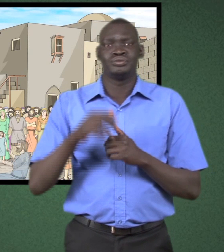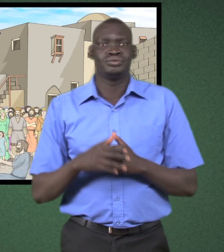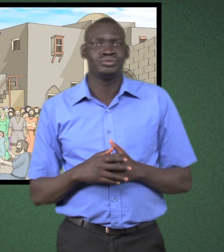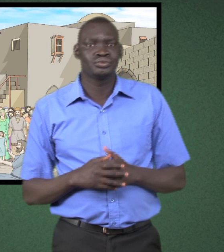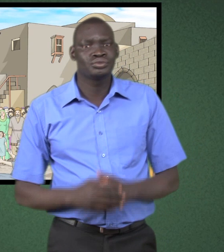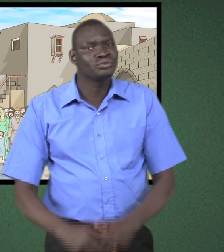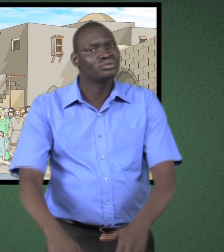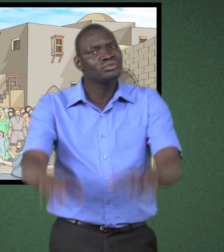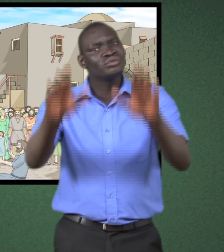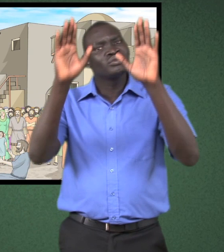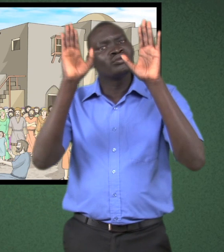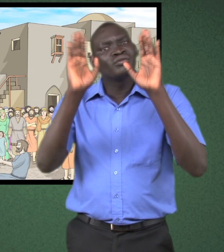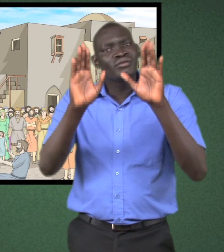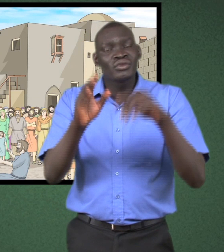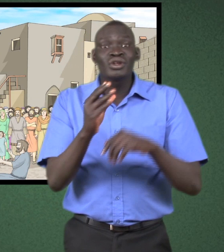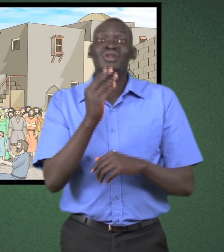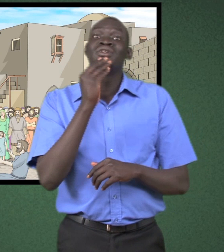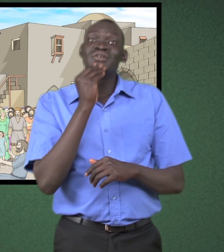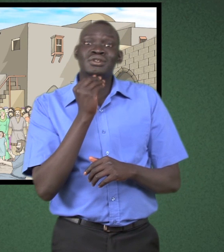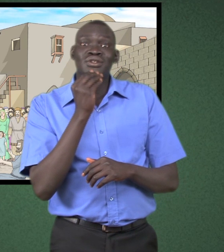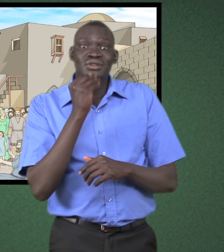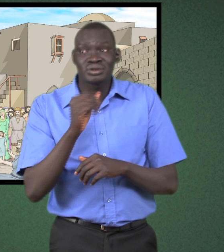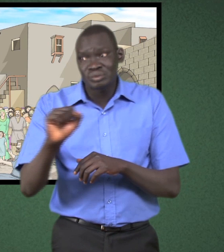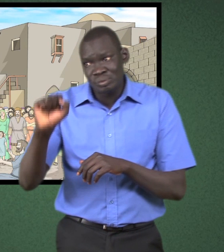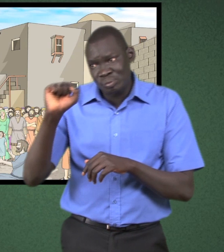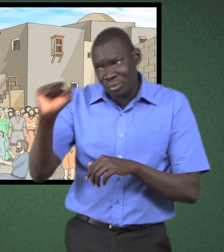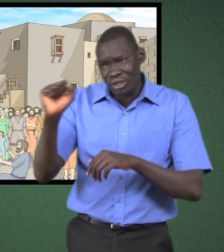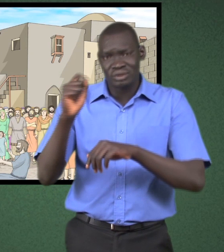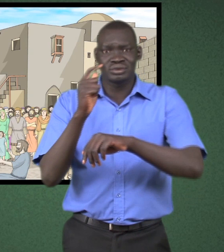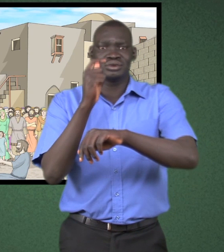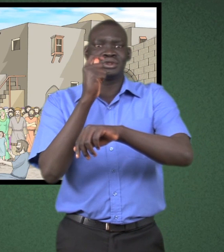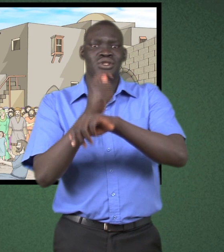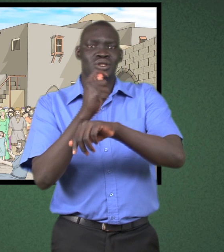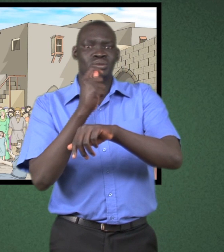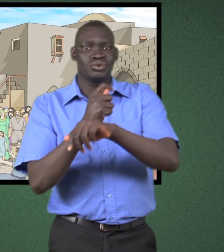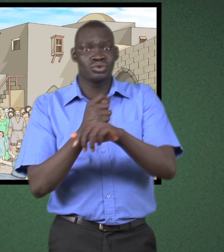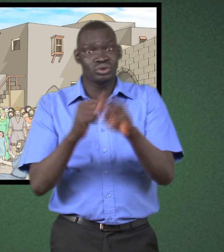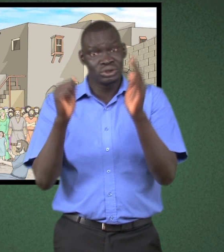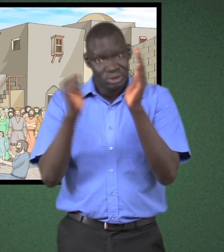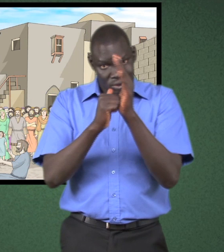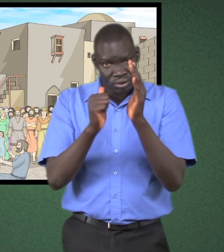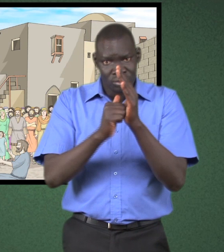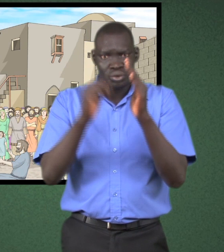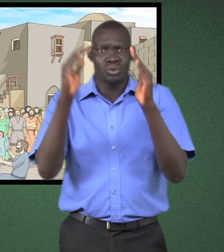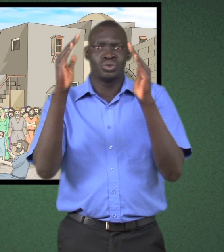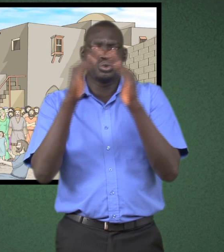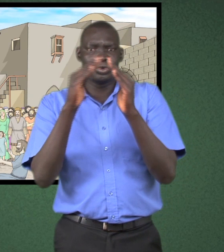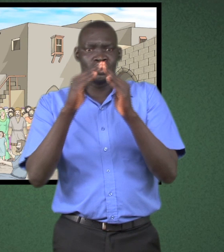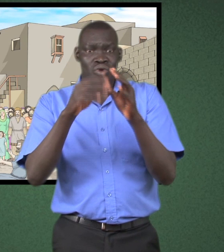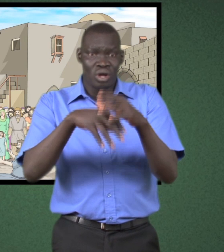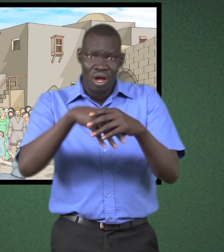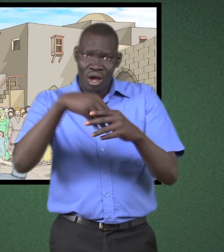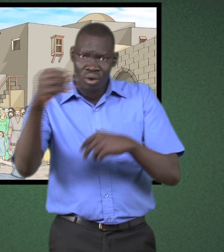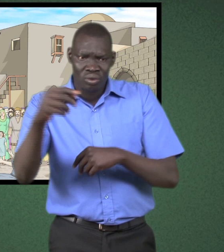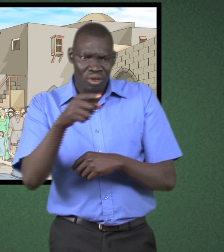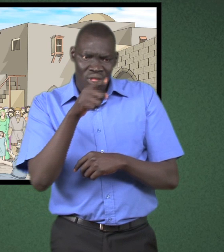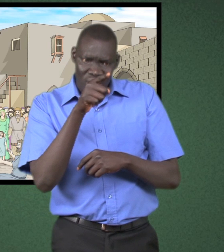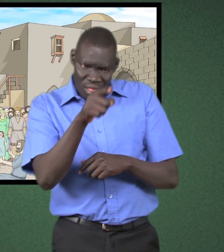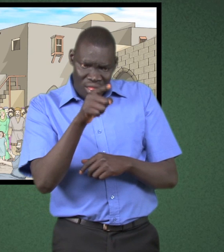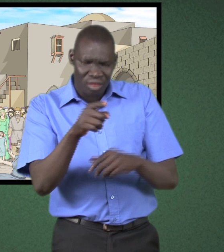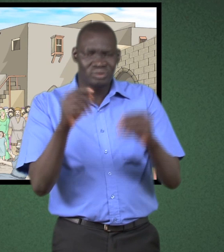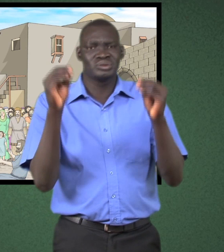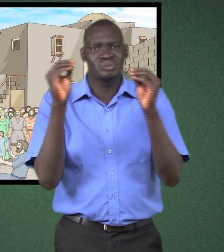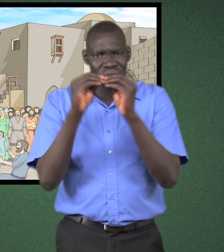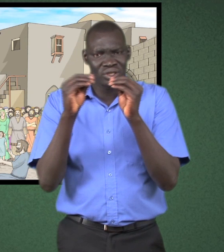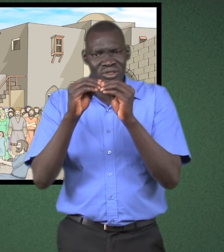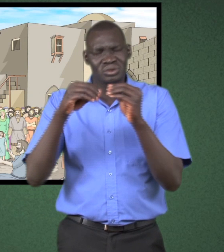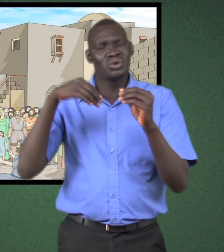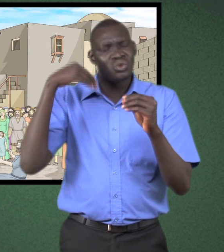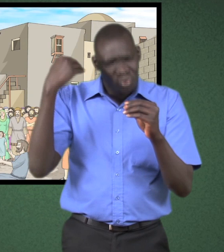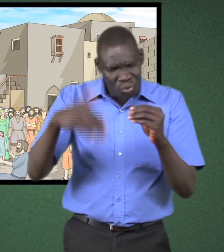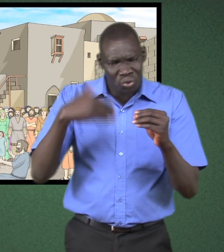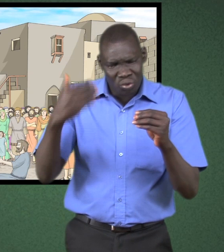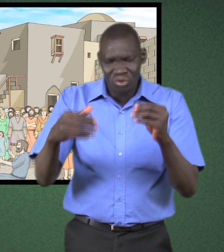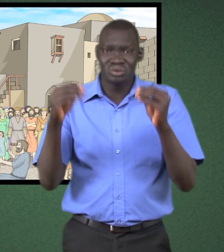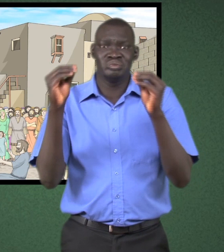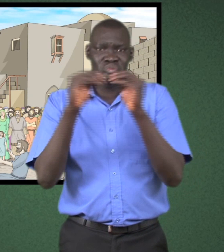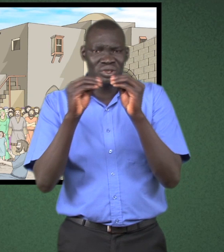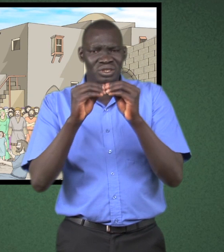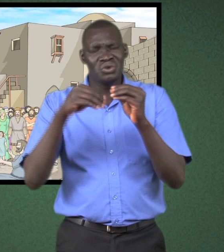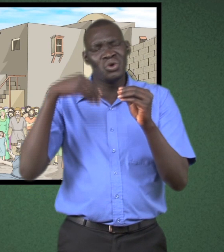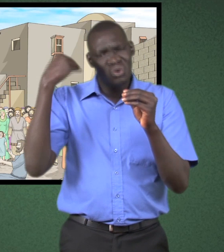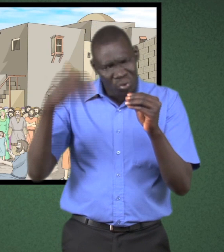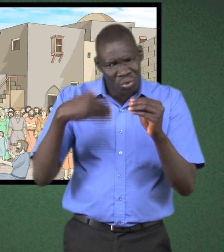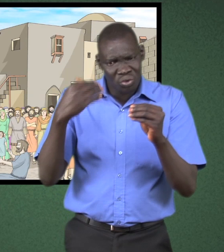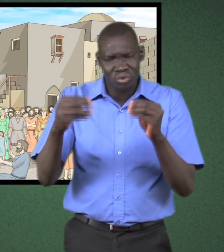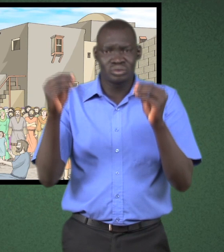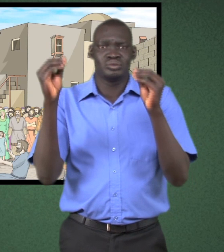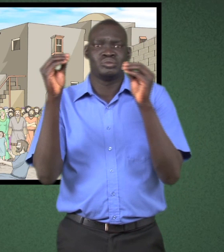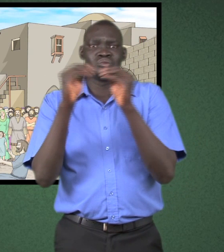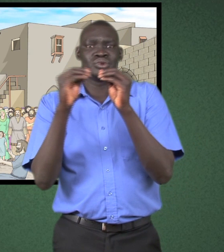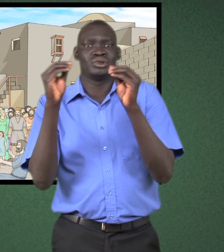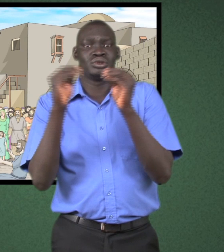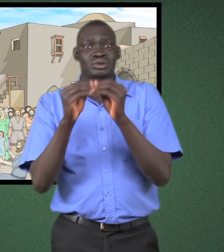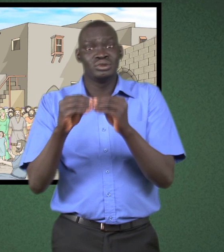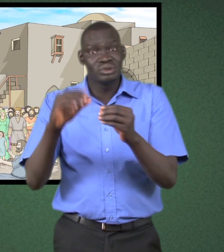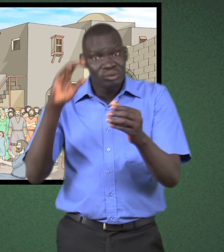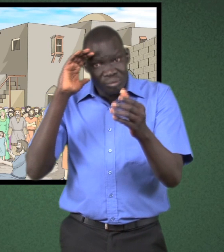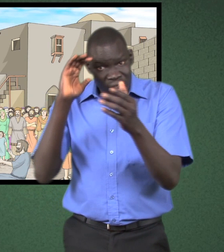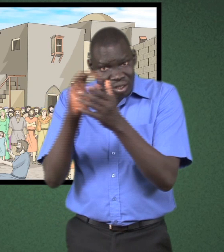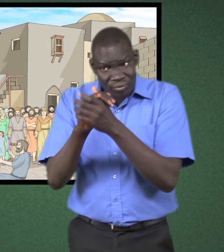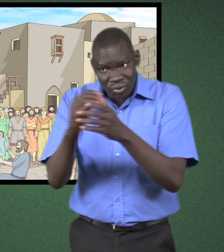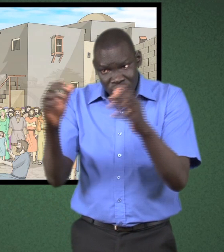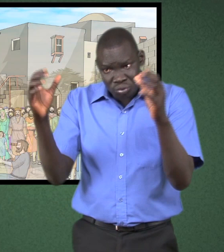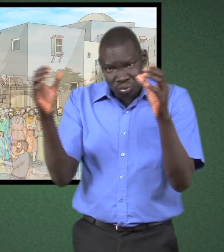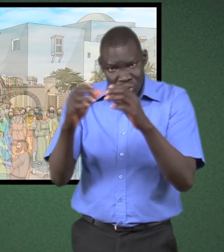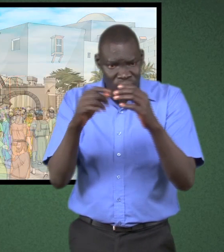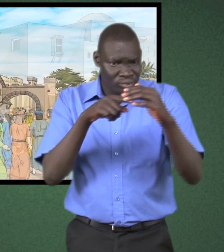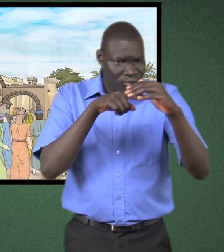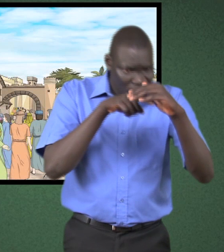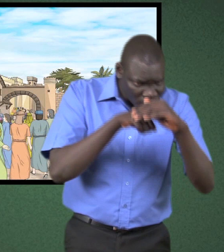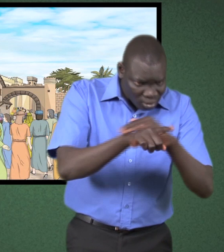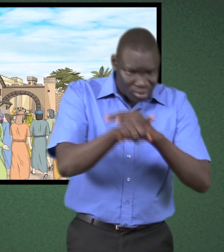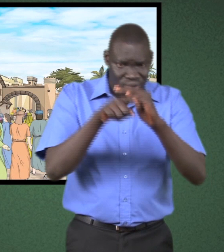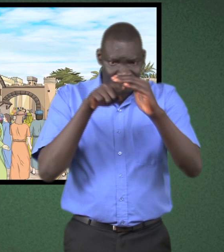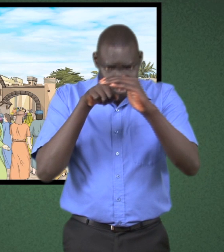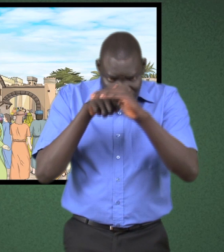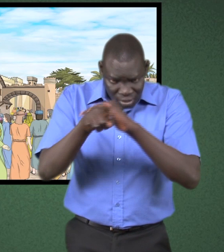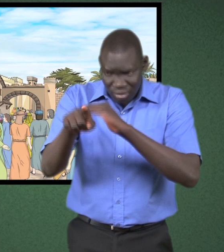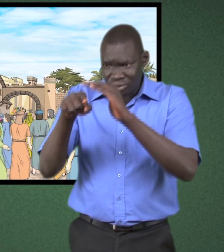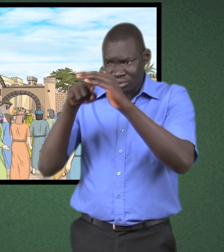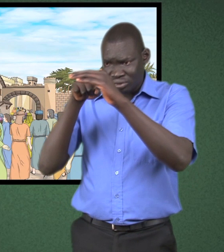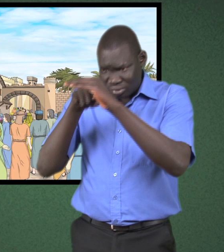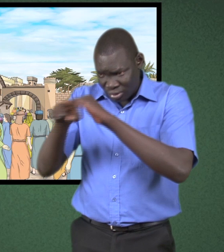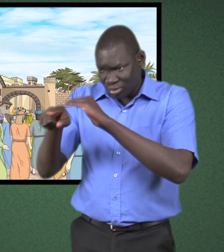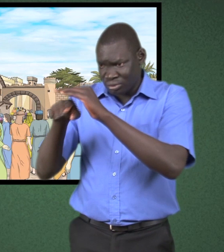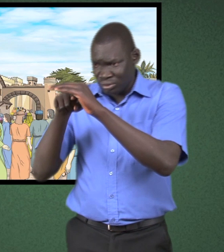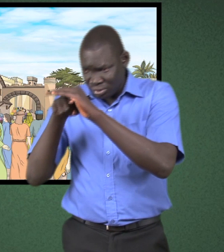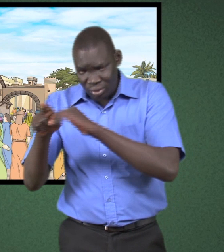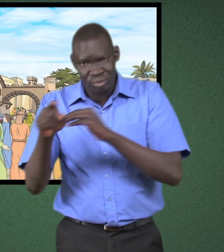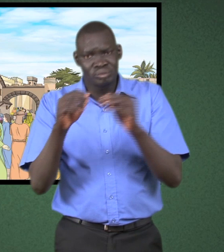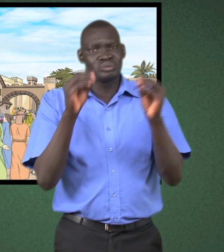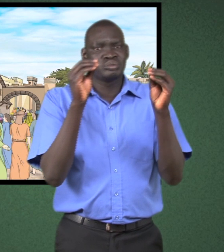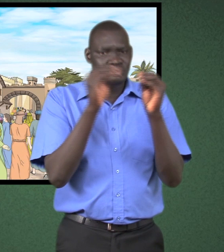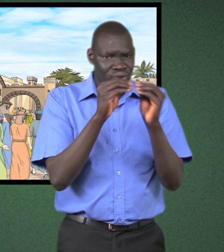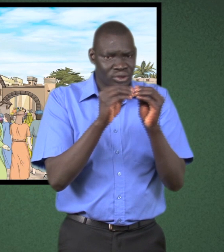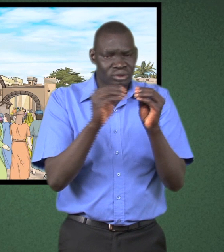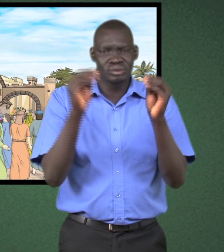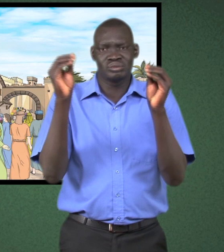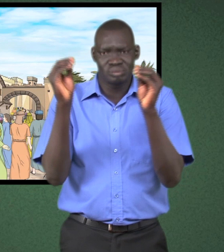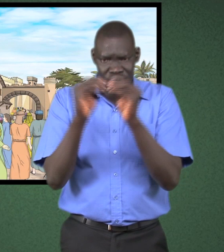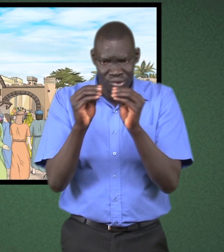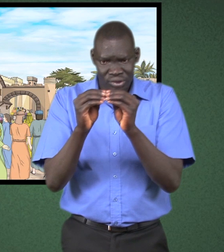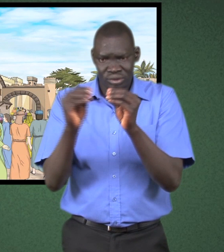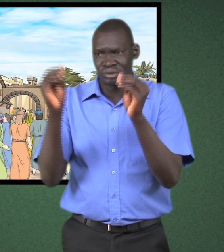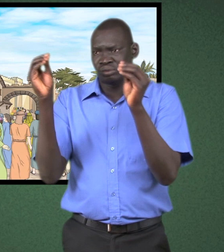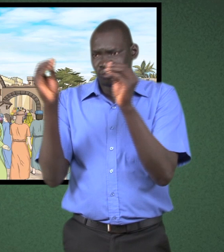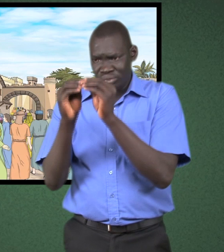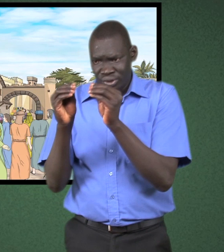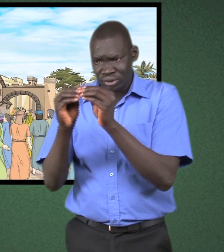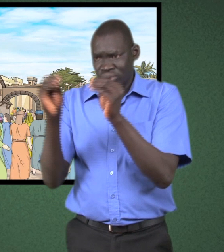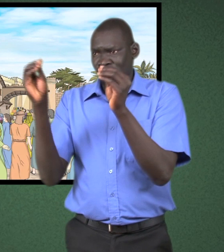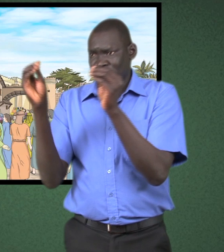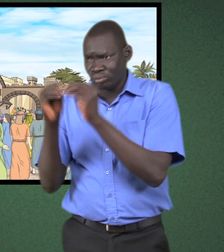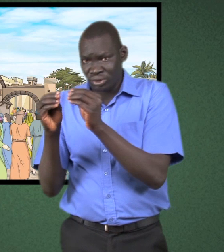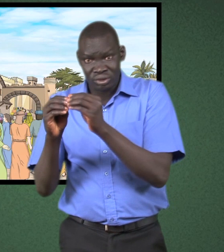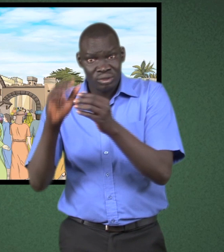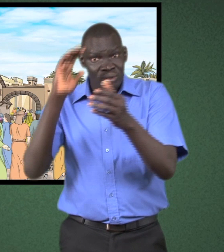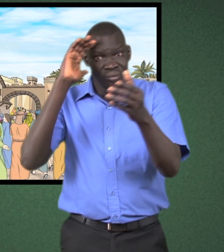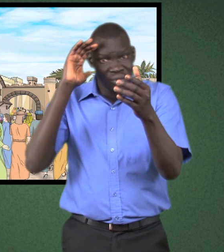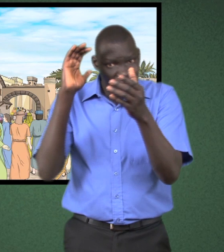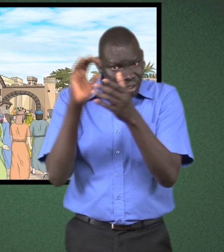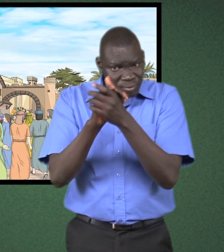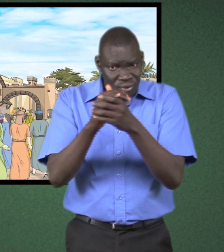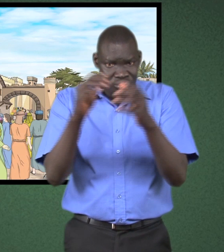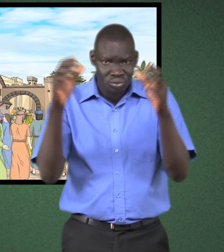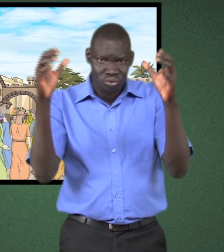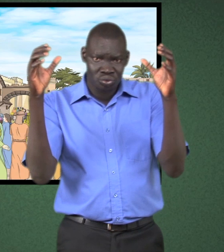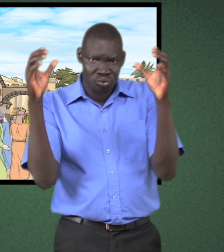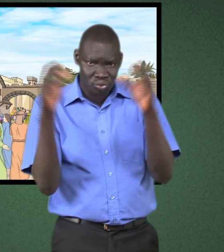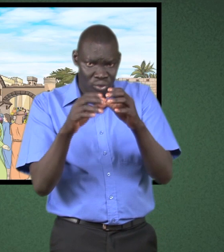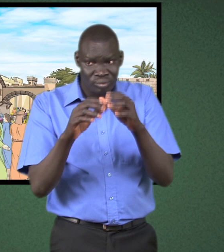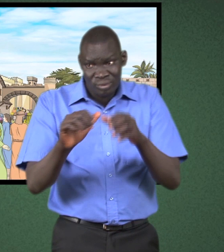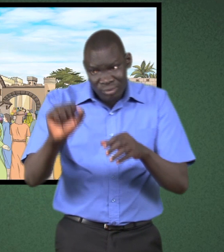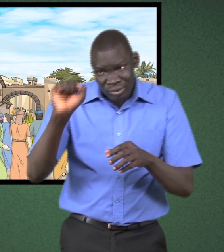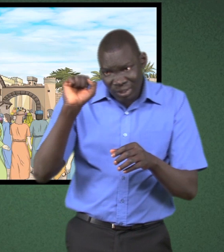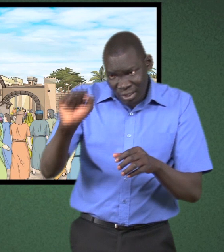All the believers were together and had everything in common.